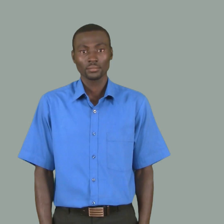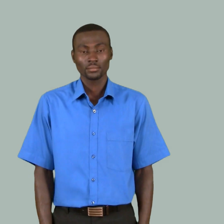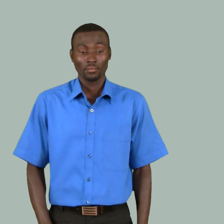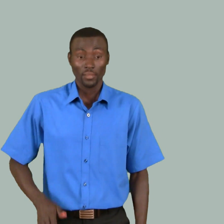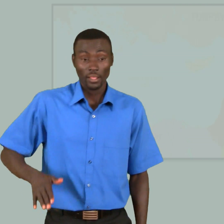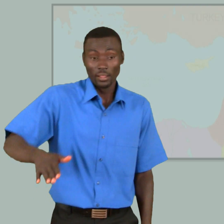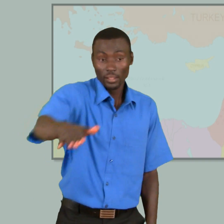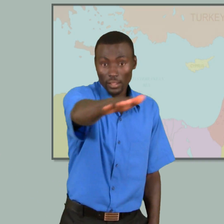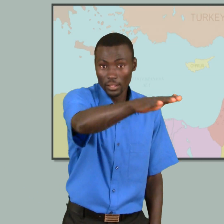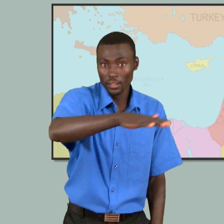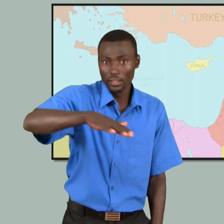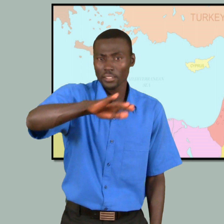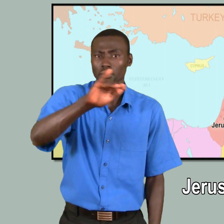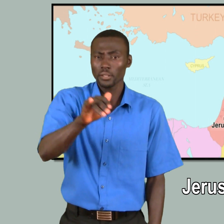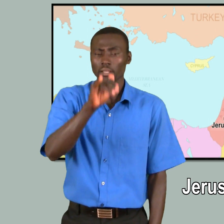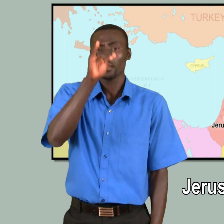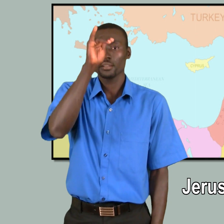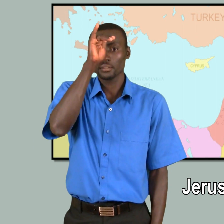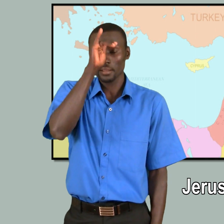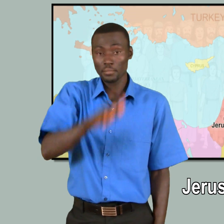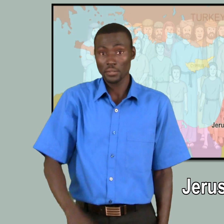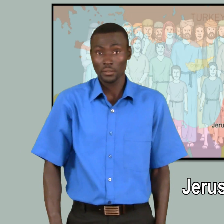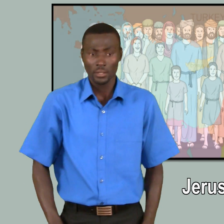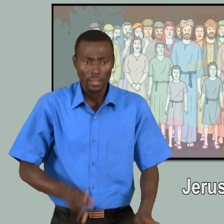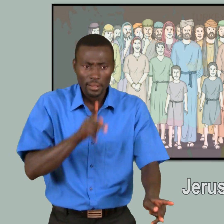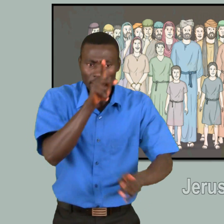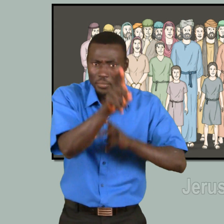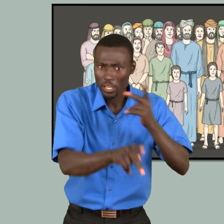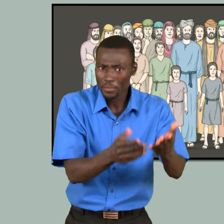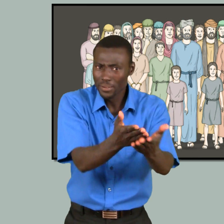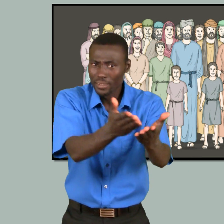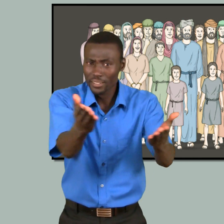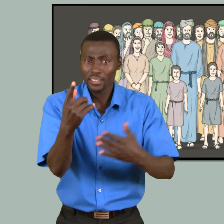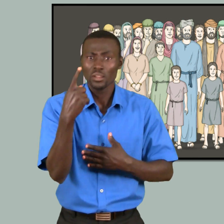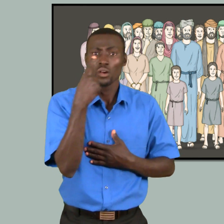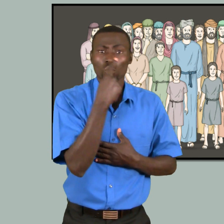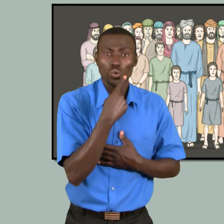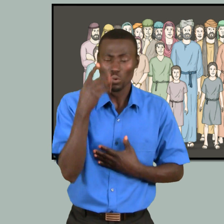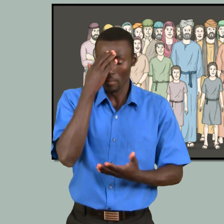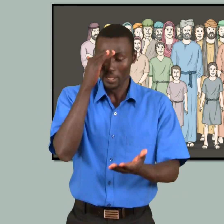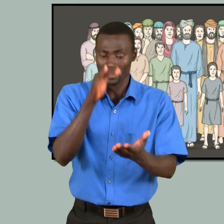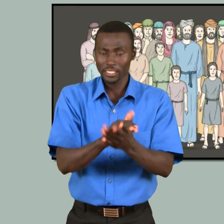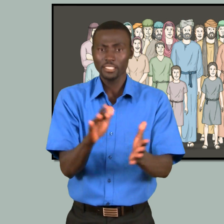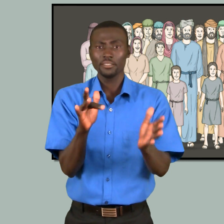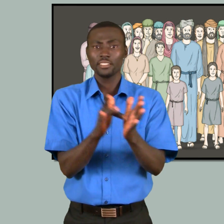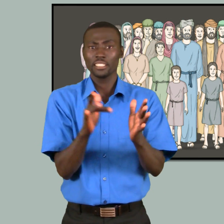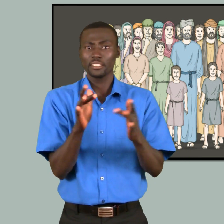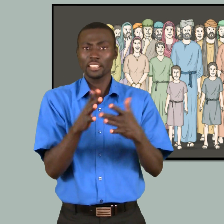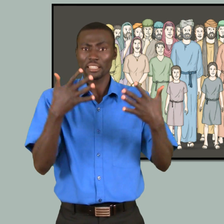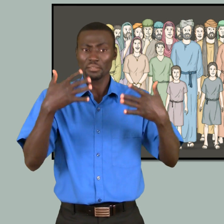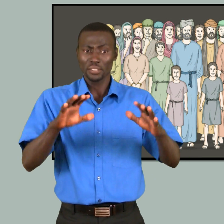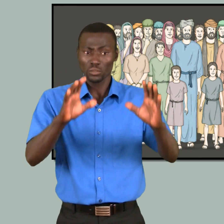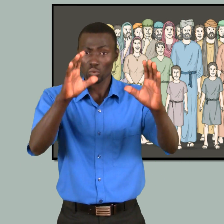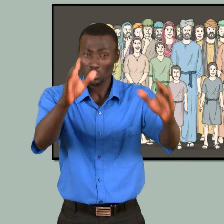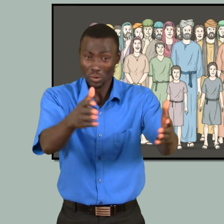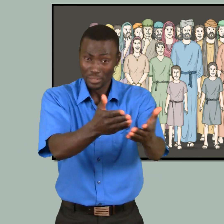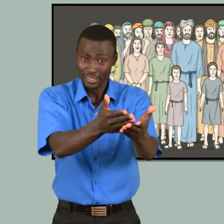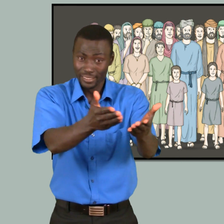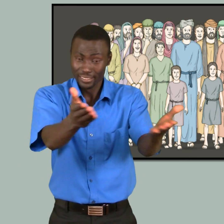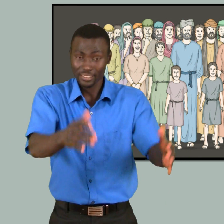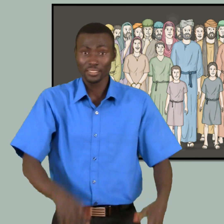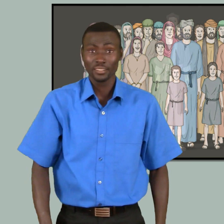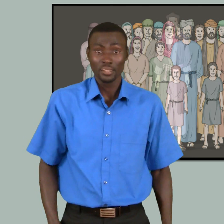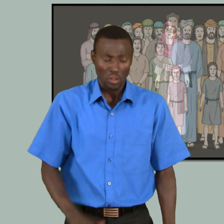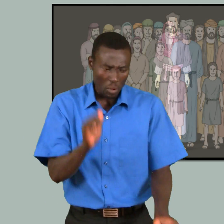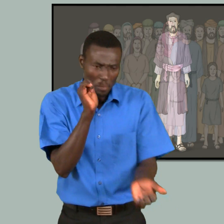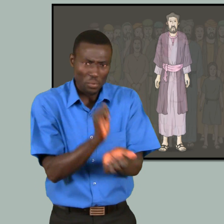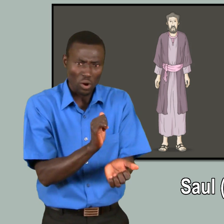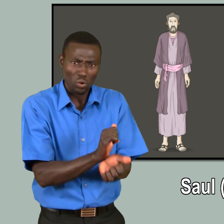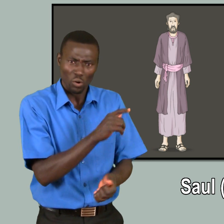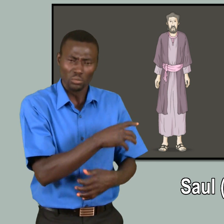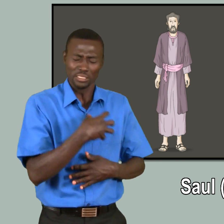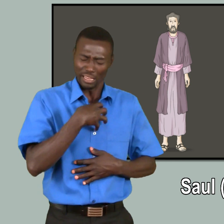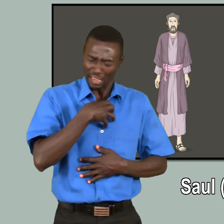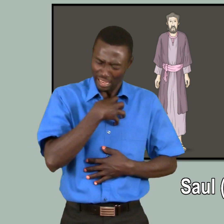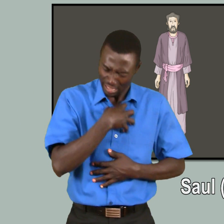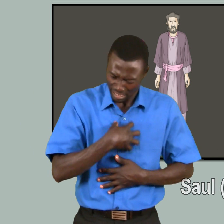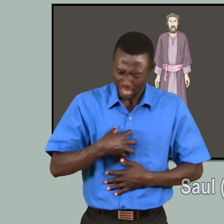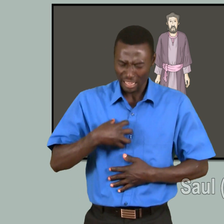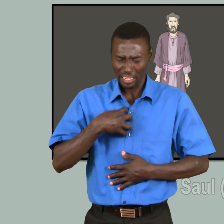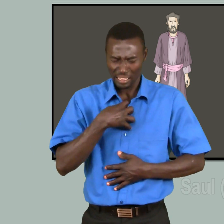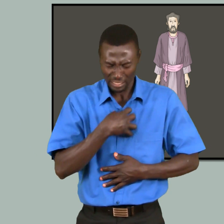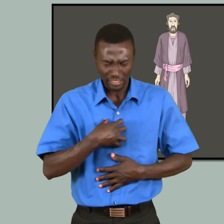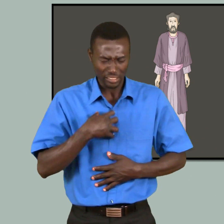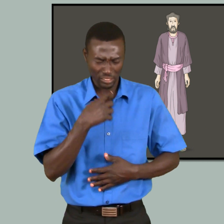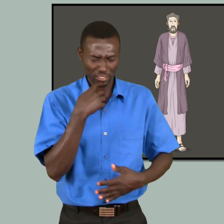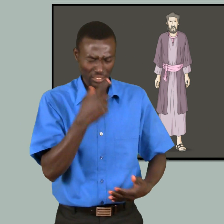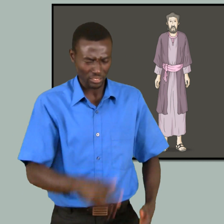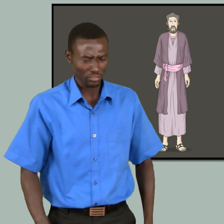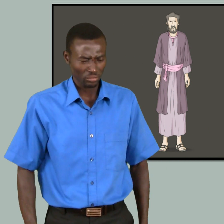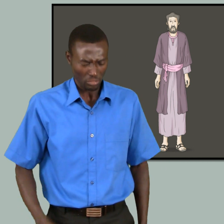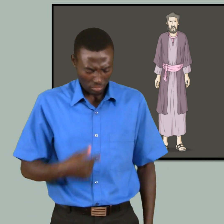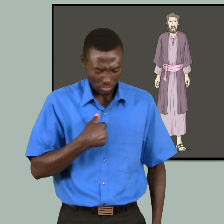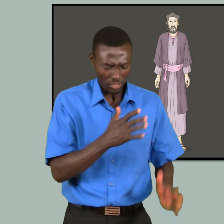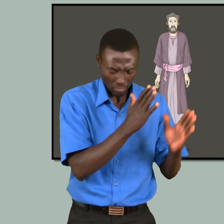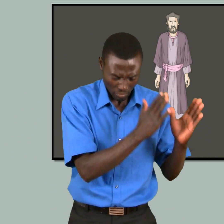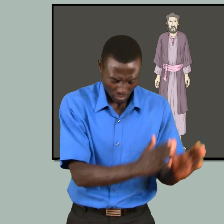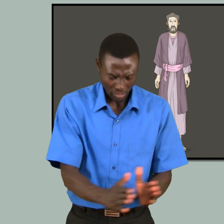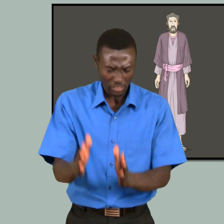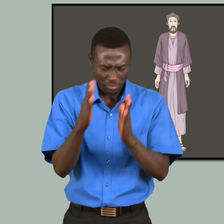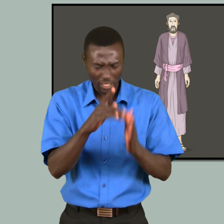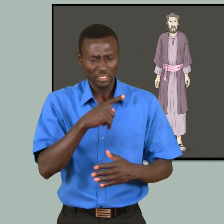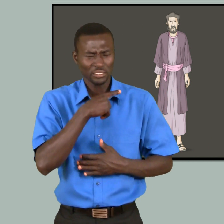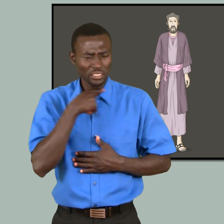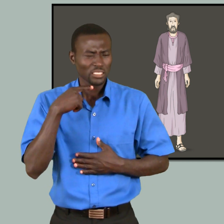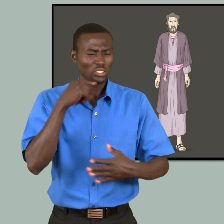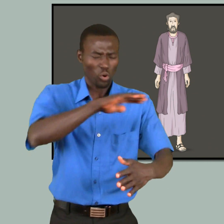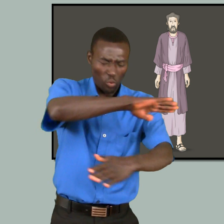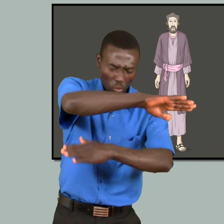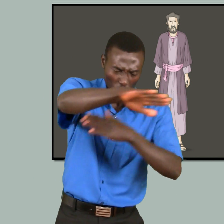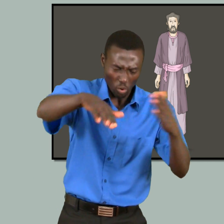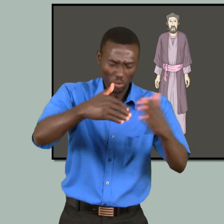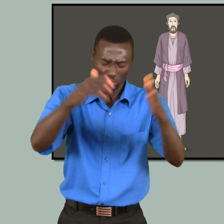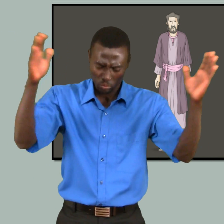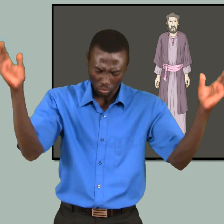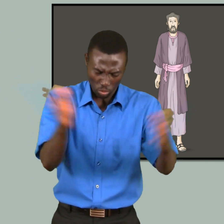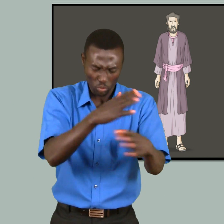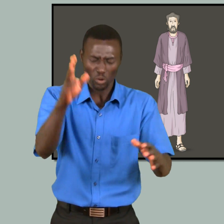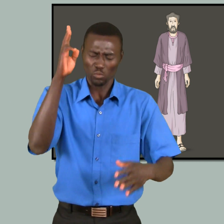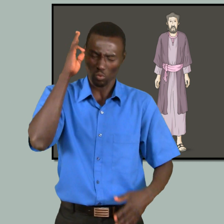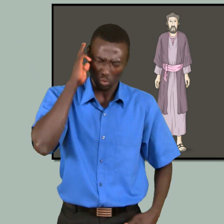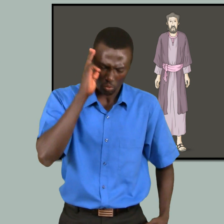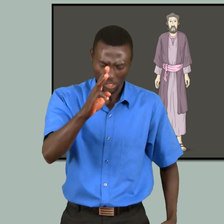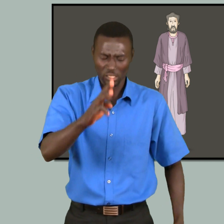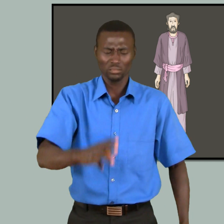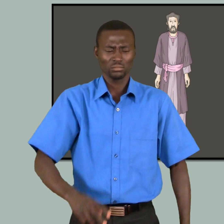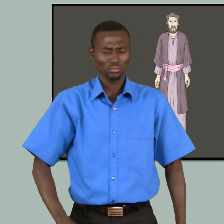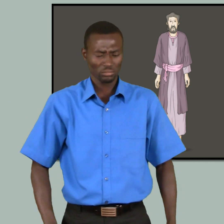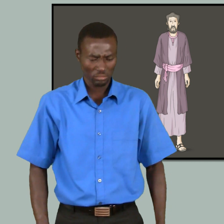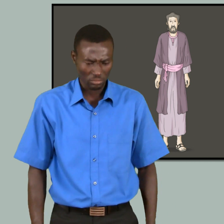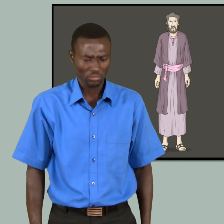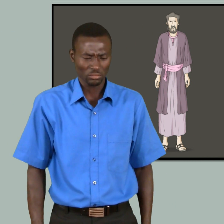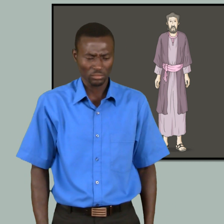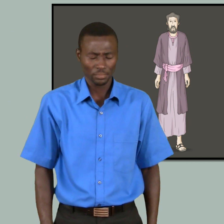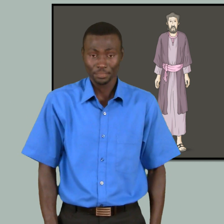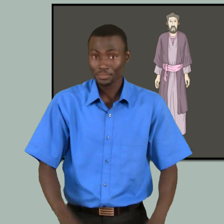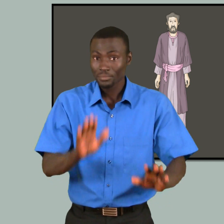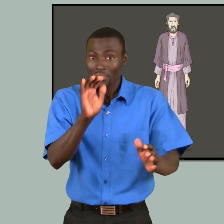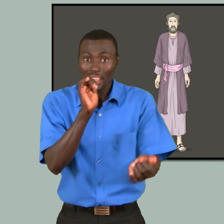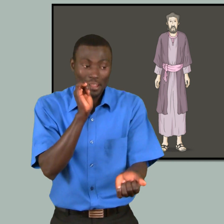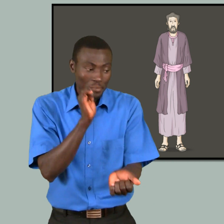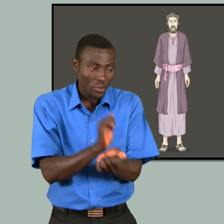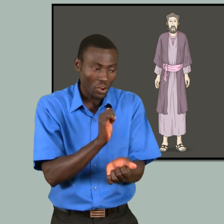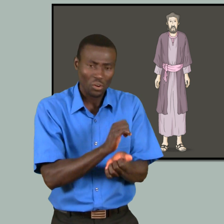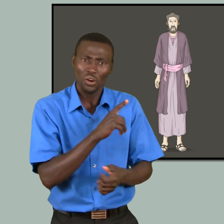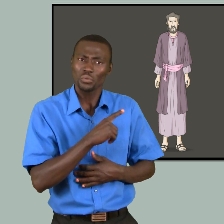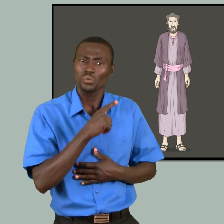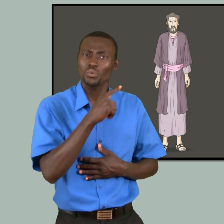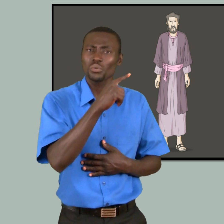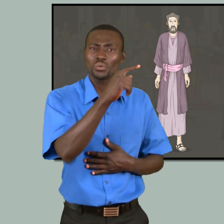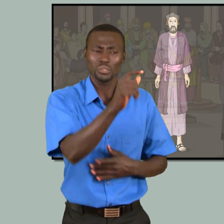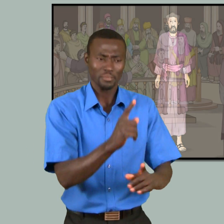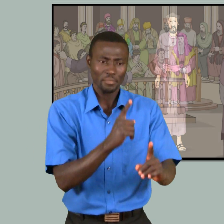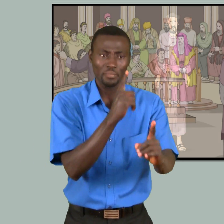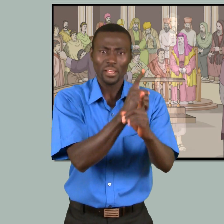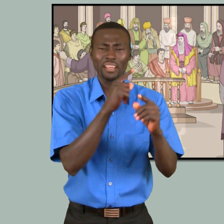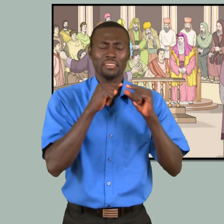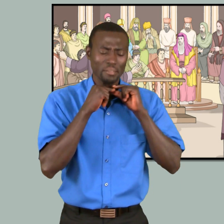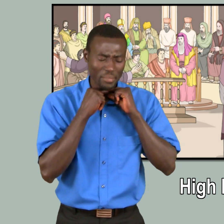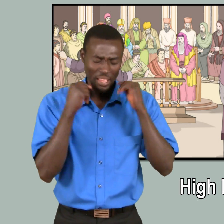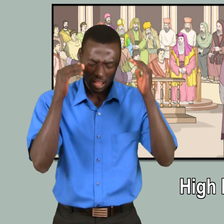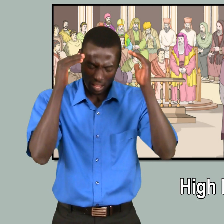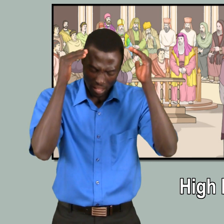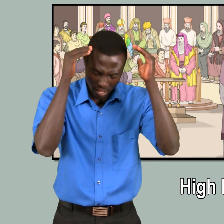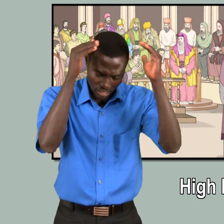Meanwhile, Saul was still breathing out murderous threats against the disciples of the Lord.